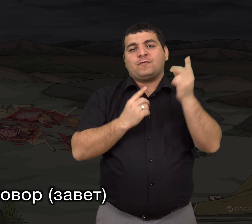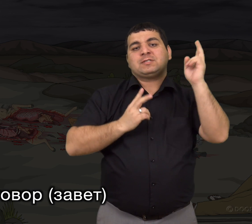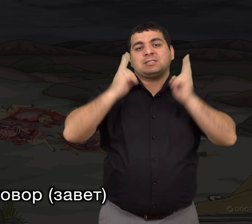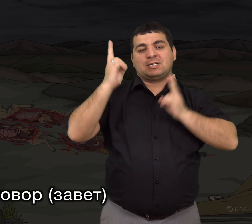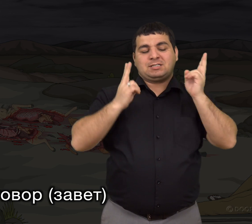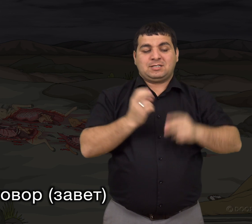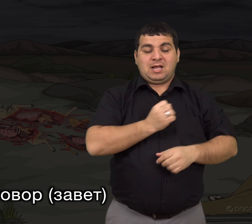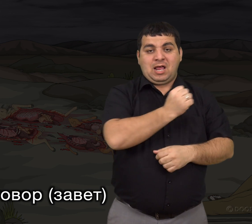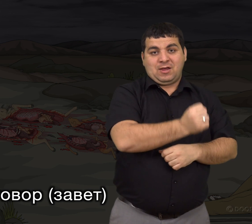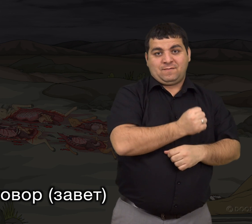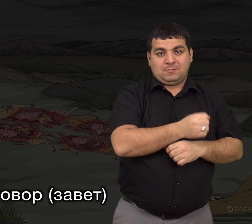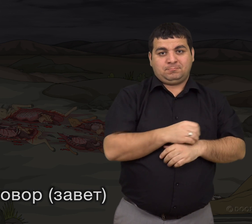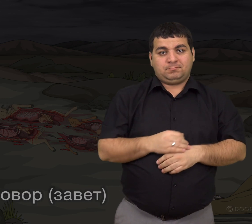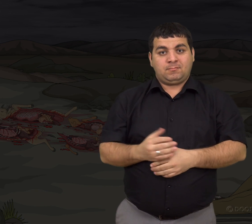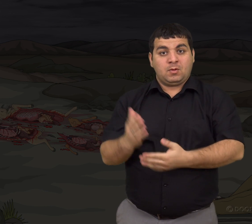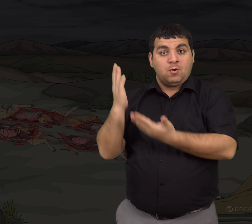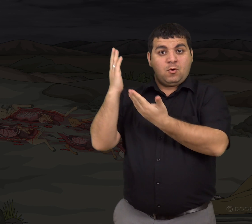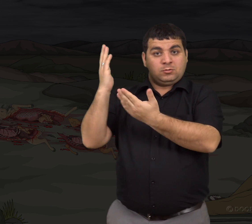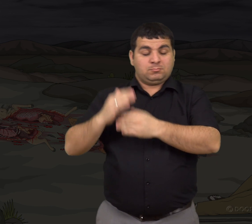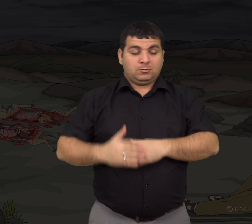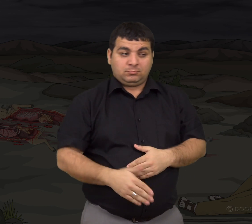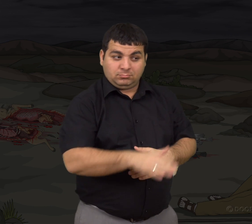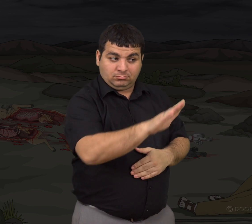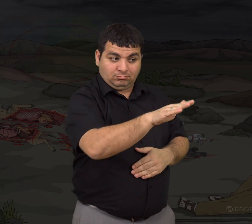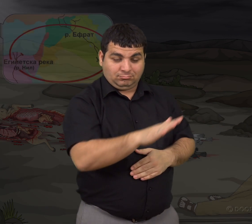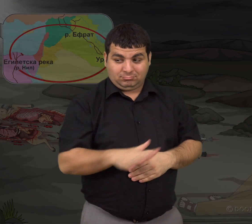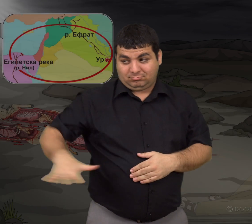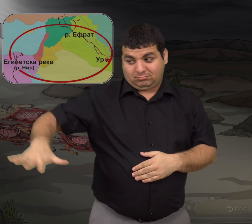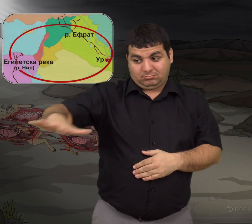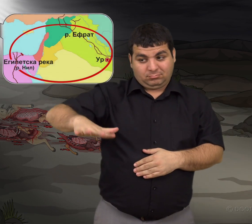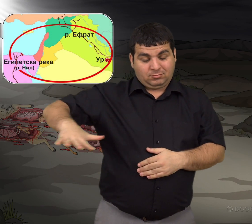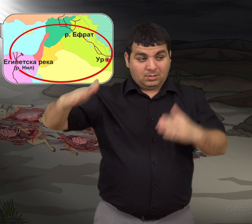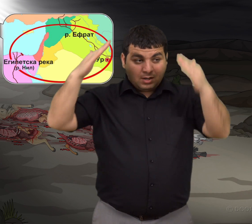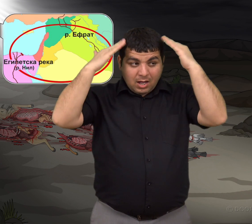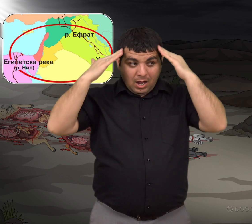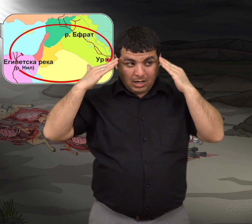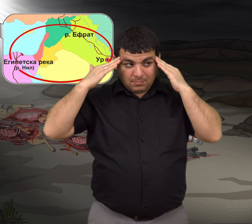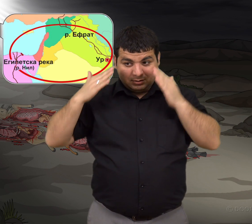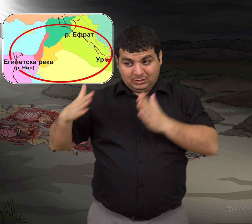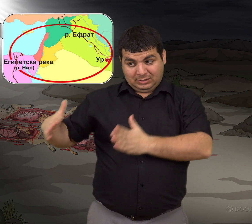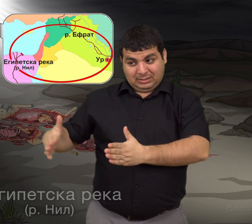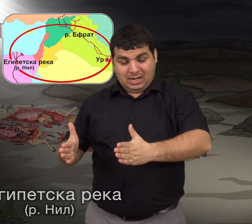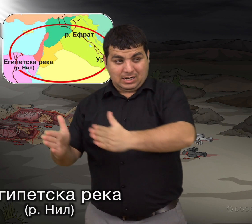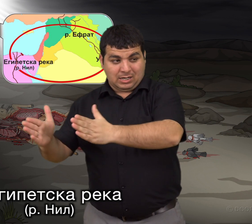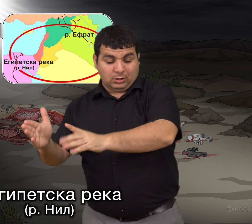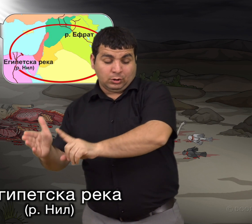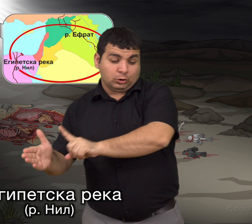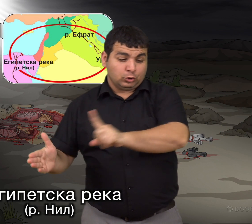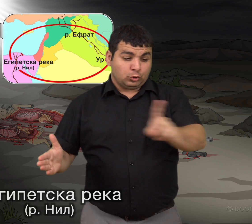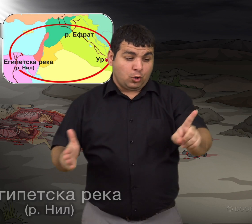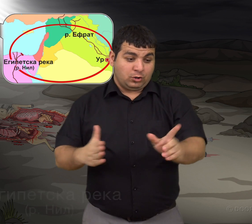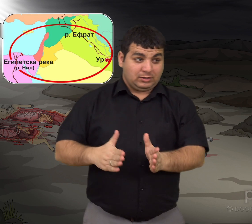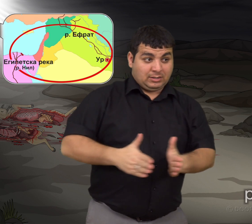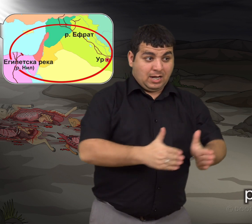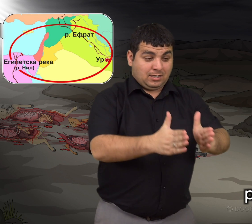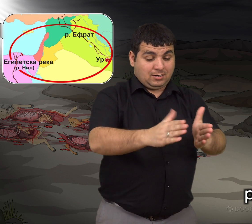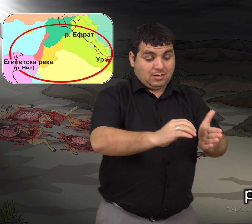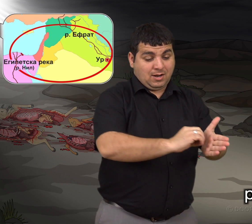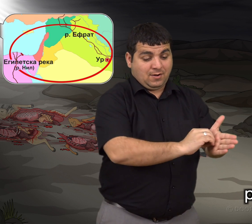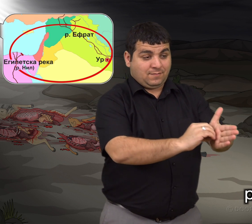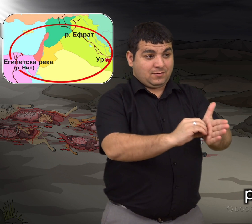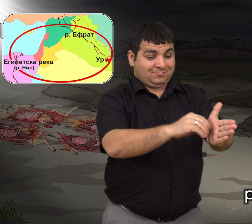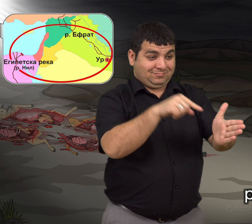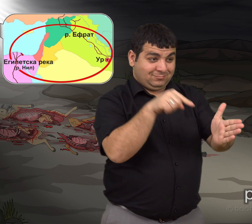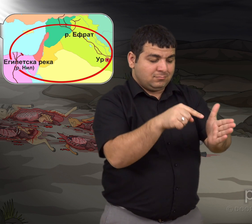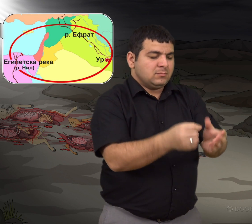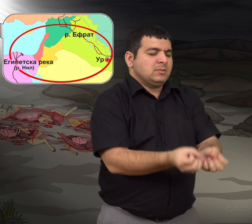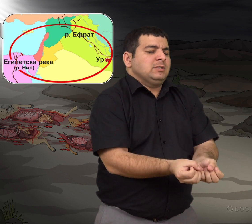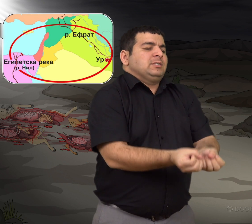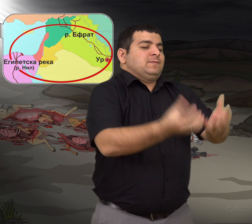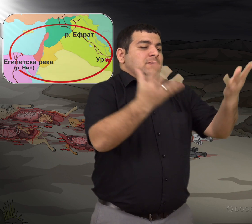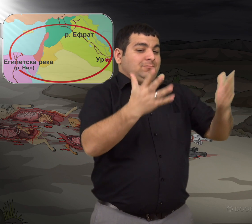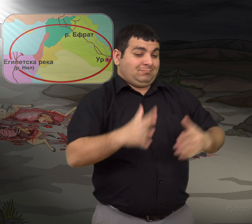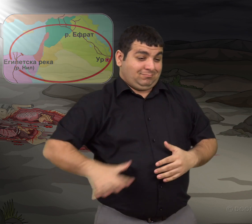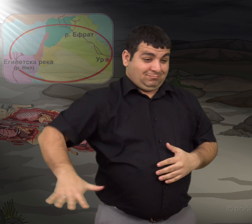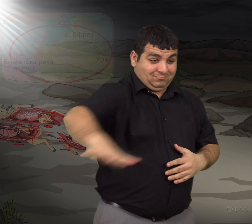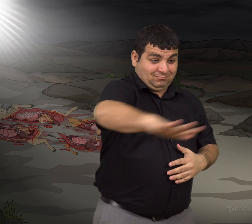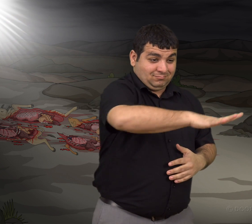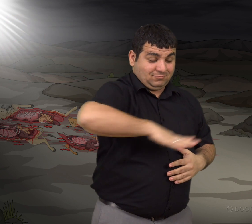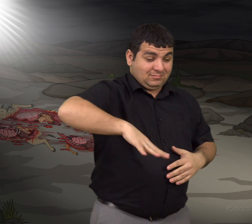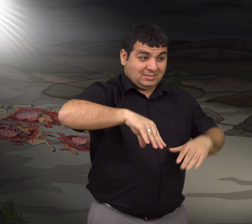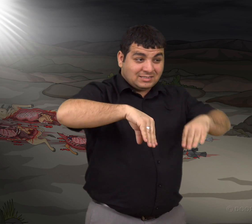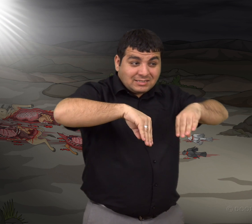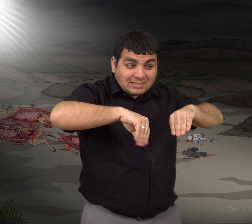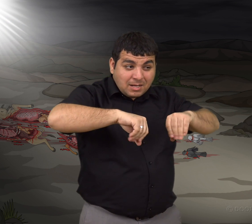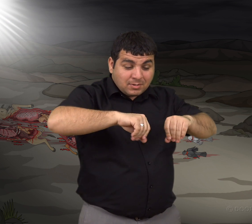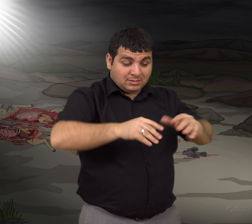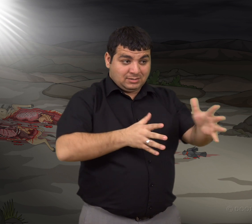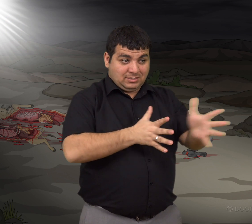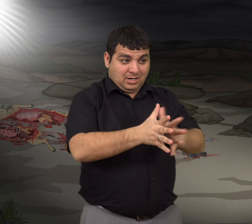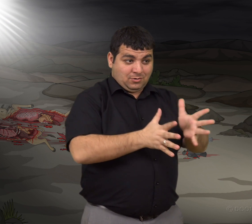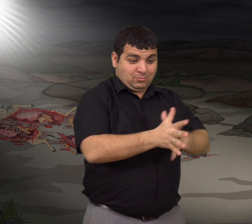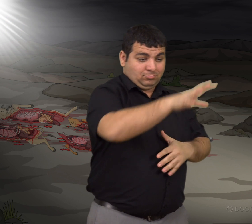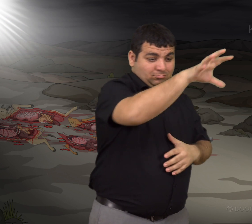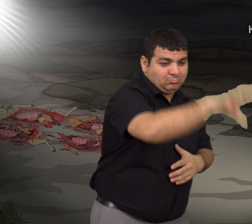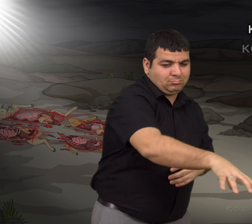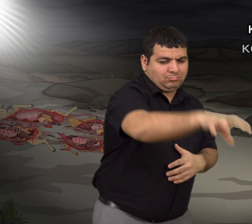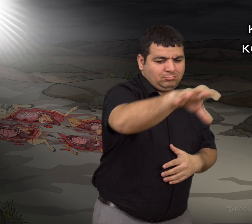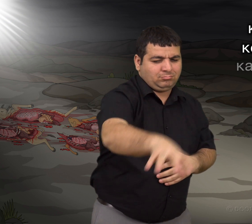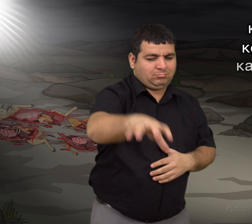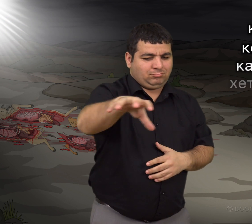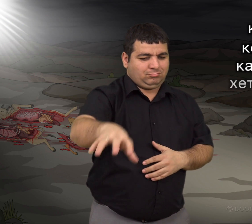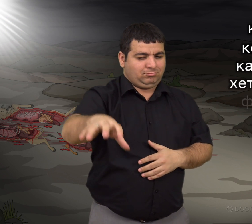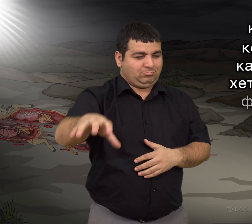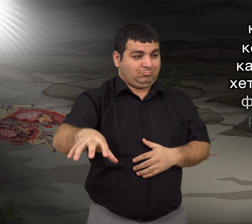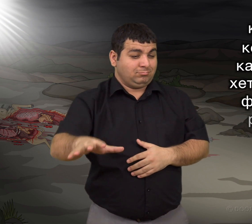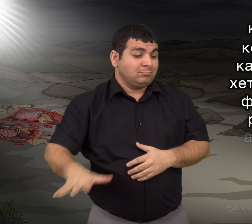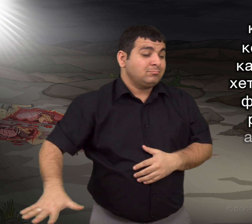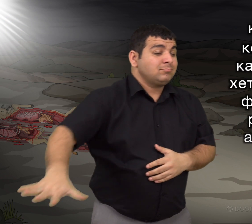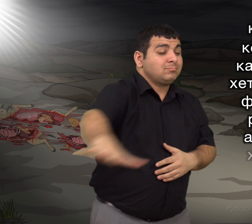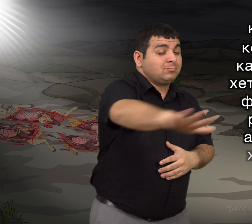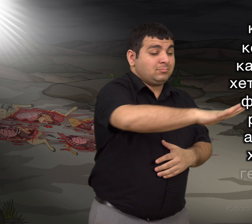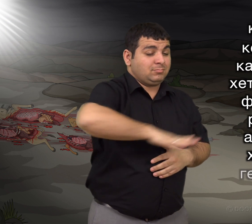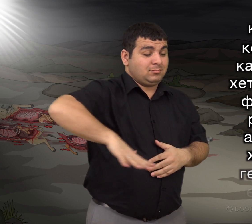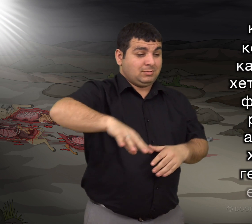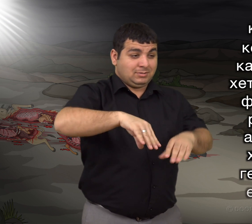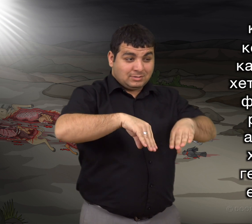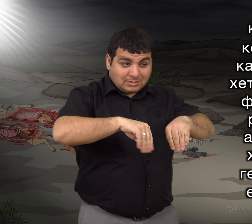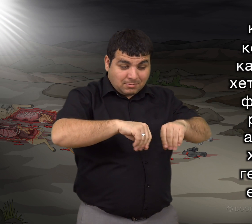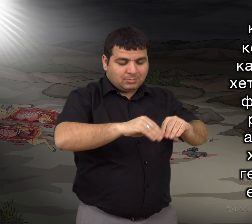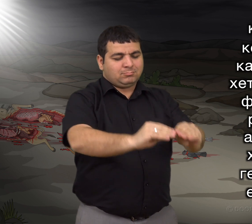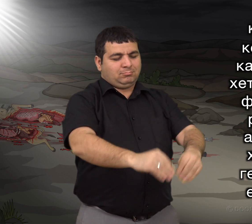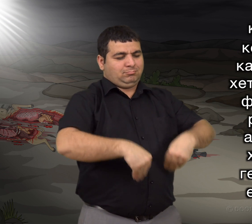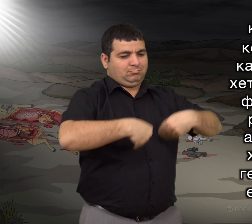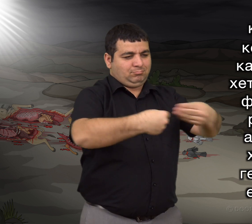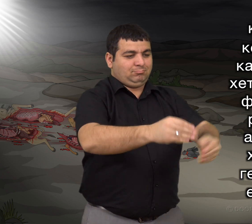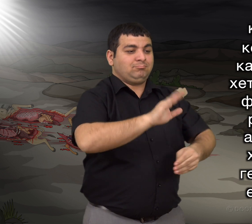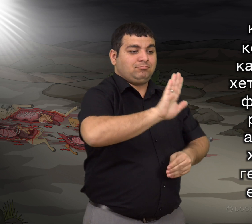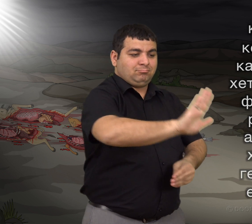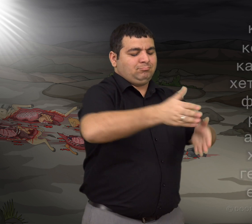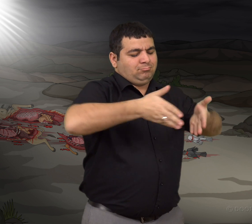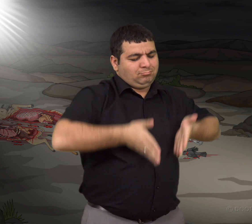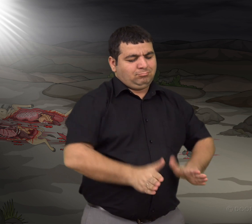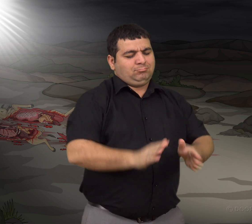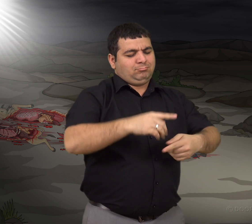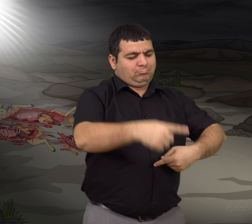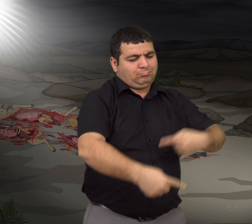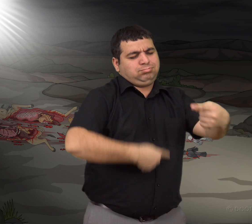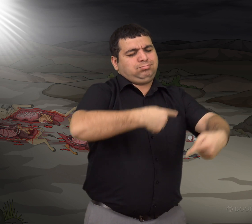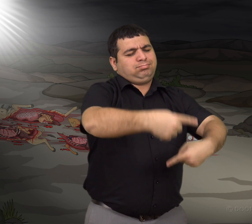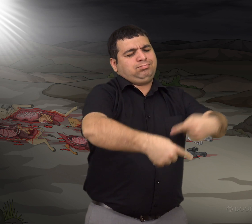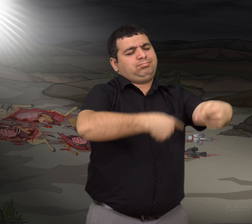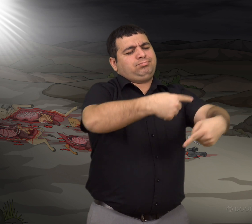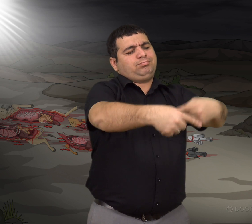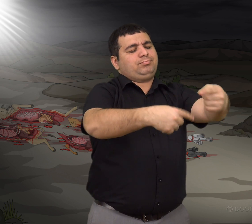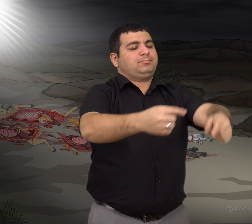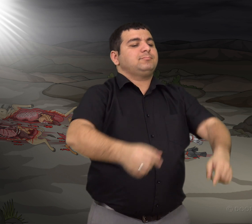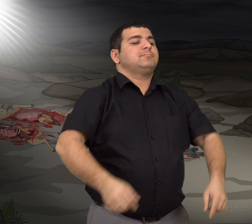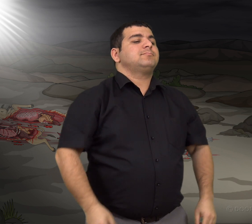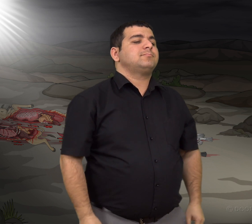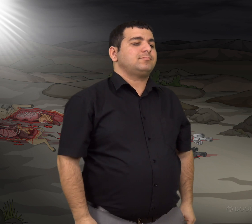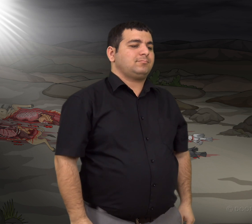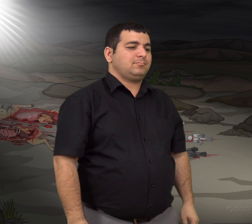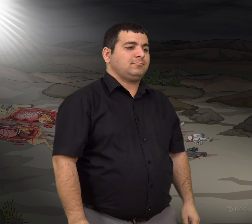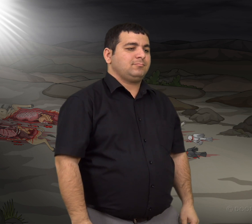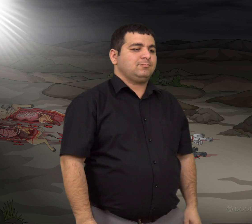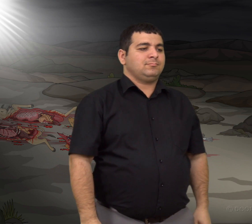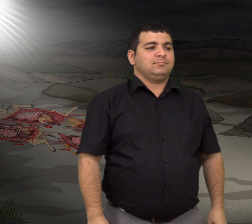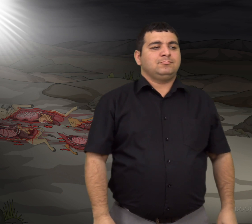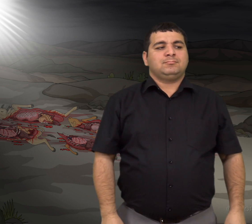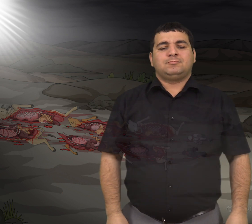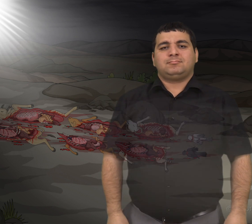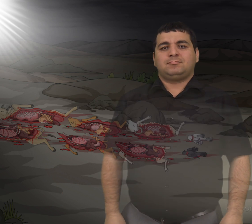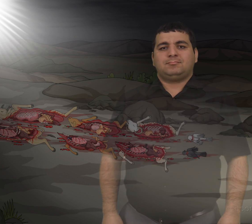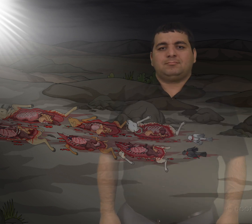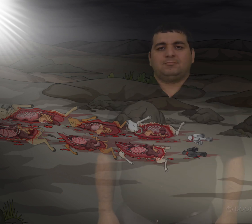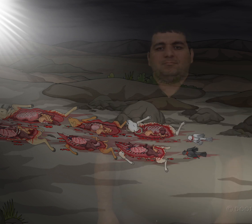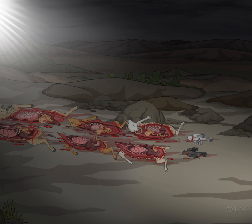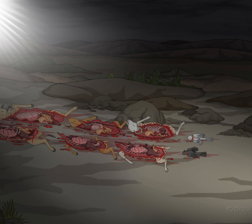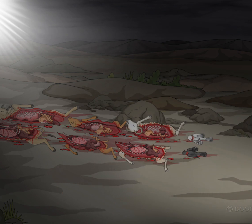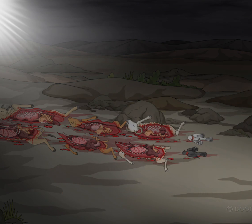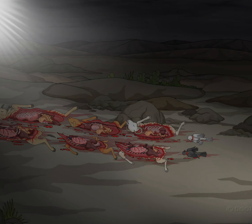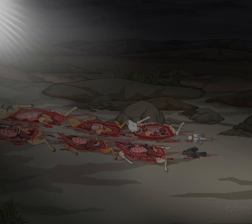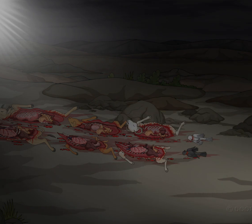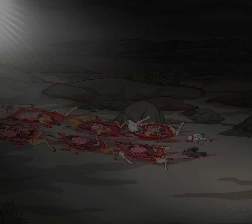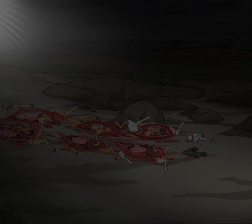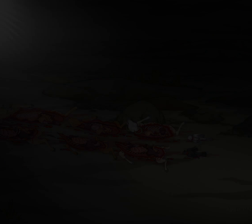On that day the LORD made a covenant with Abram, saying, “To your descendants I have given this land—from the river of Egypt to the great River Euphrates— the land of the Kenites, Kenizzites, Kadmonites, Hittites, Perizzites, Rephaites, Amorites, Canaanites, Girgashites, and Jebusites.”